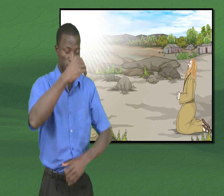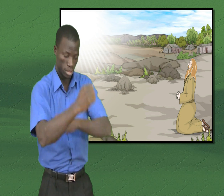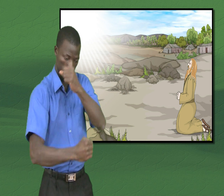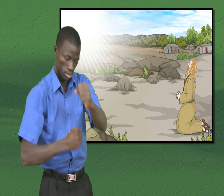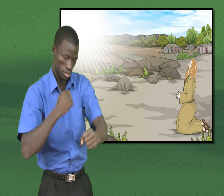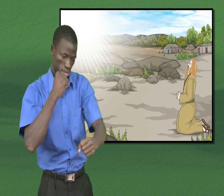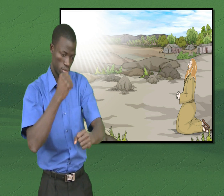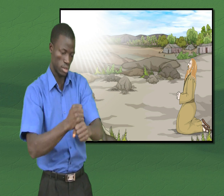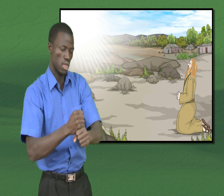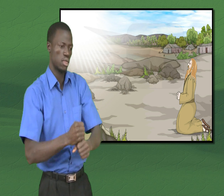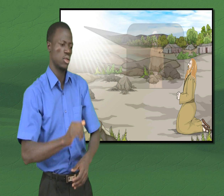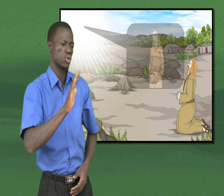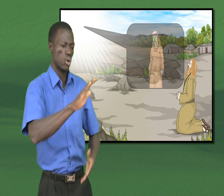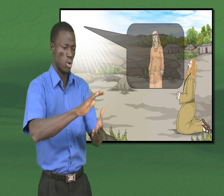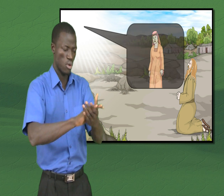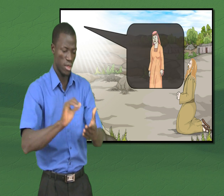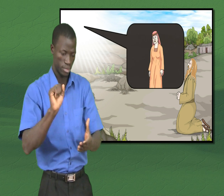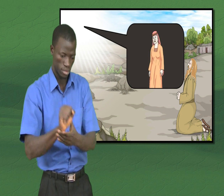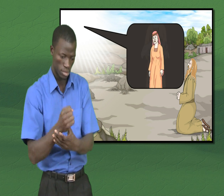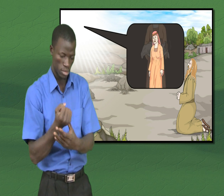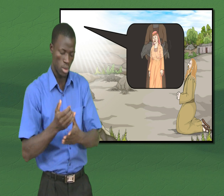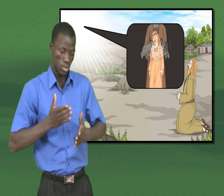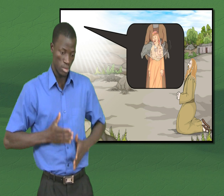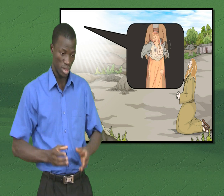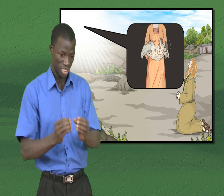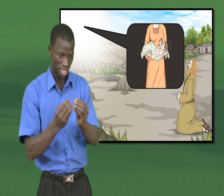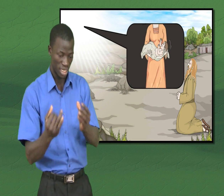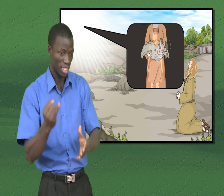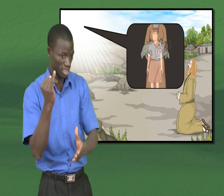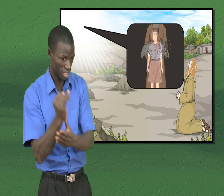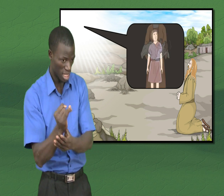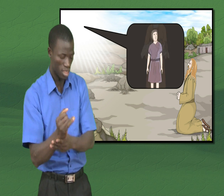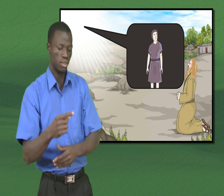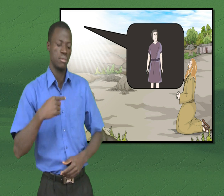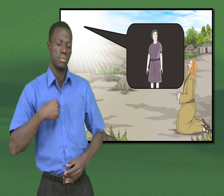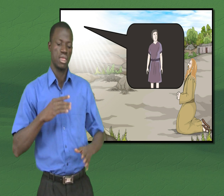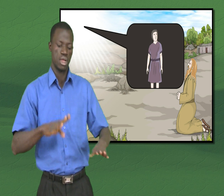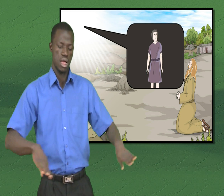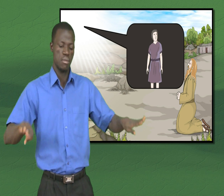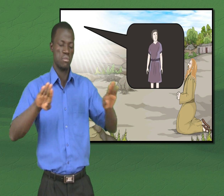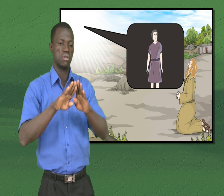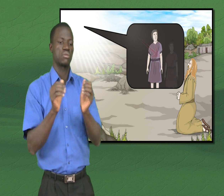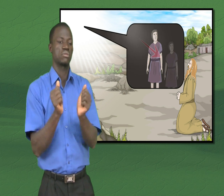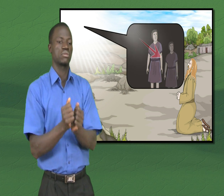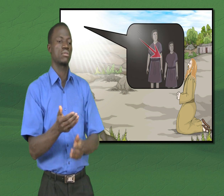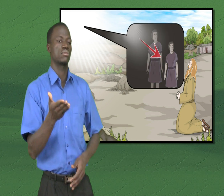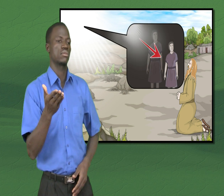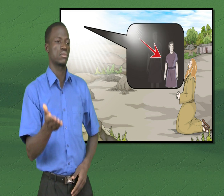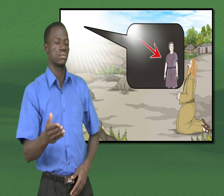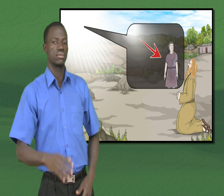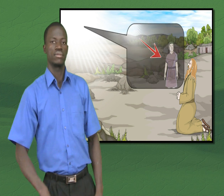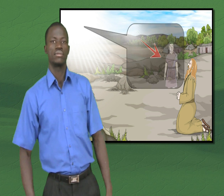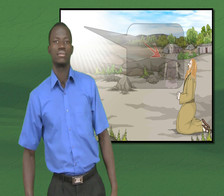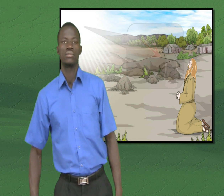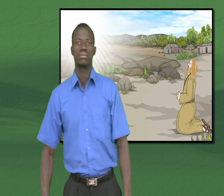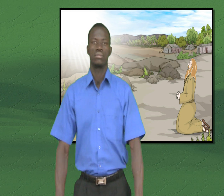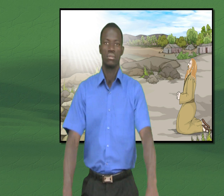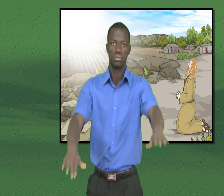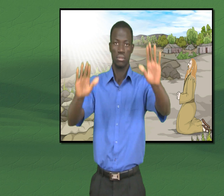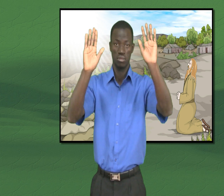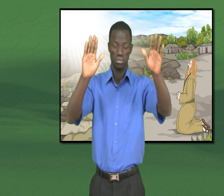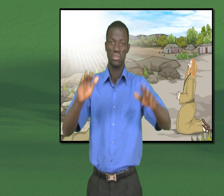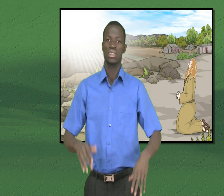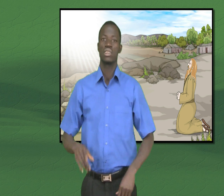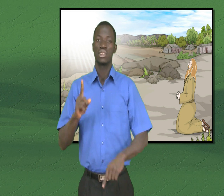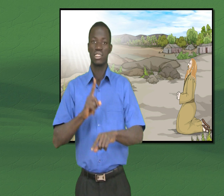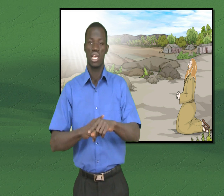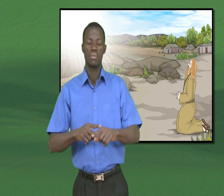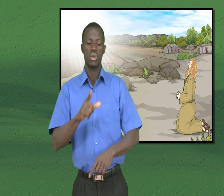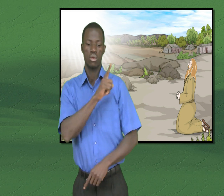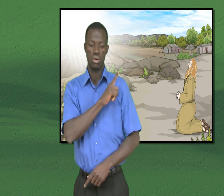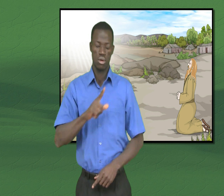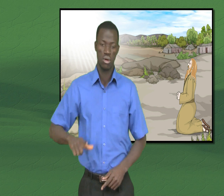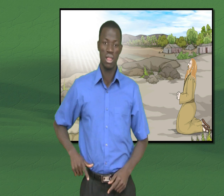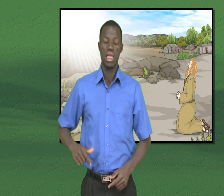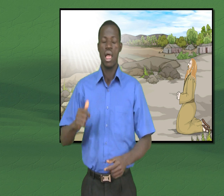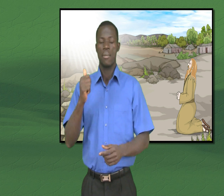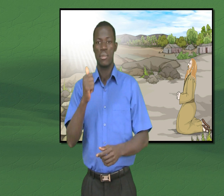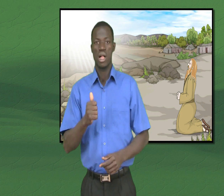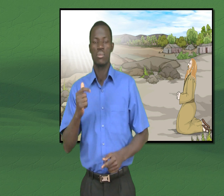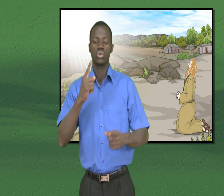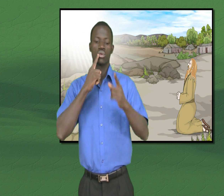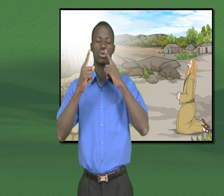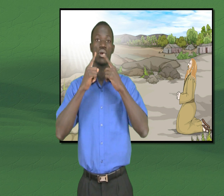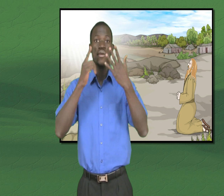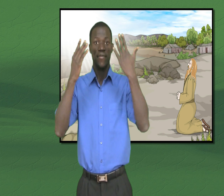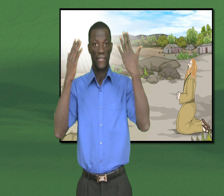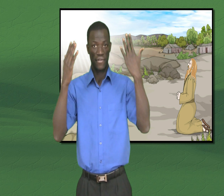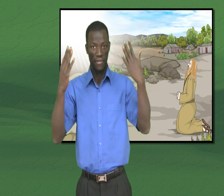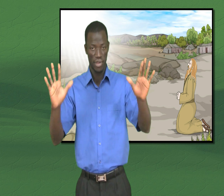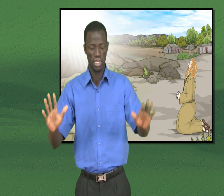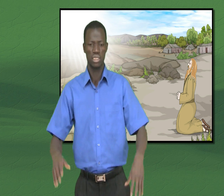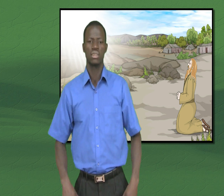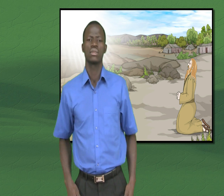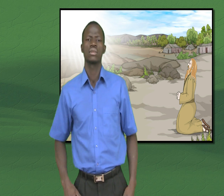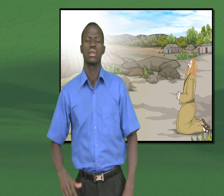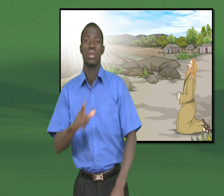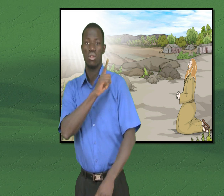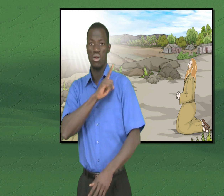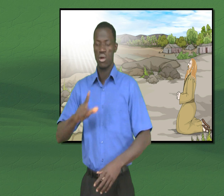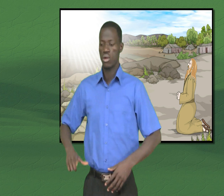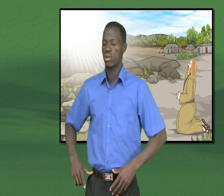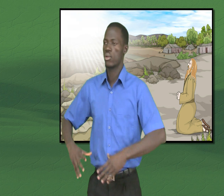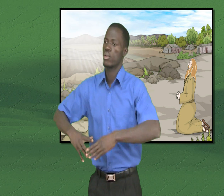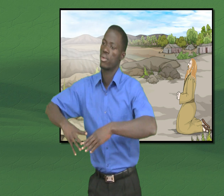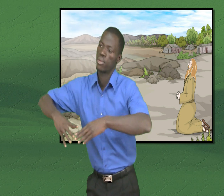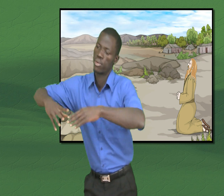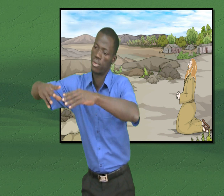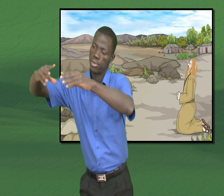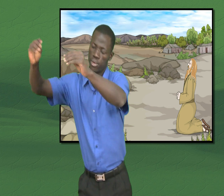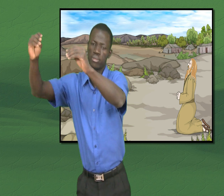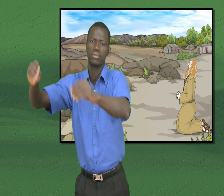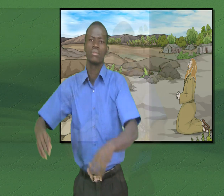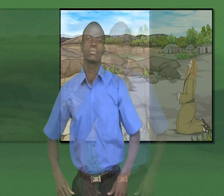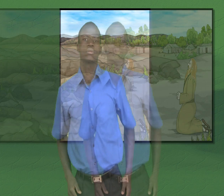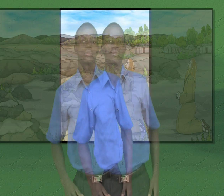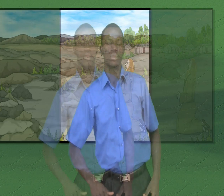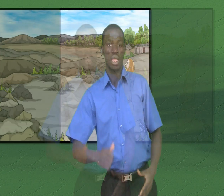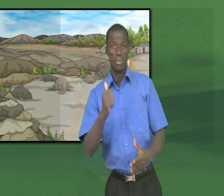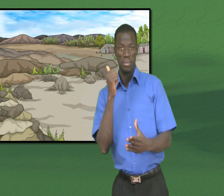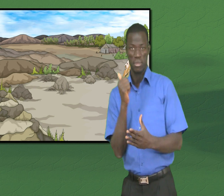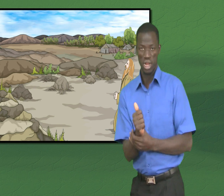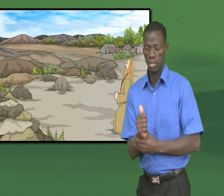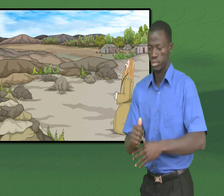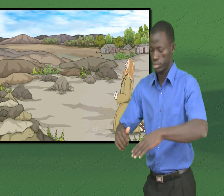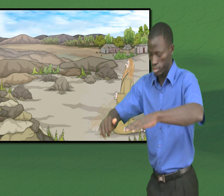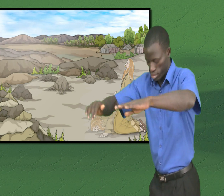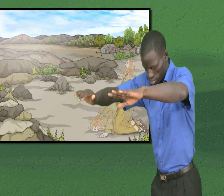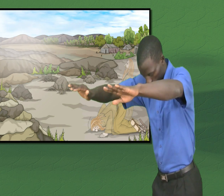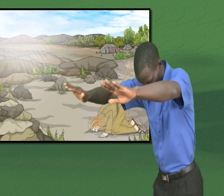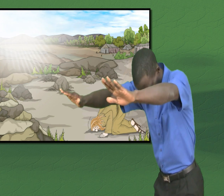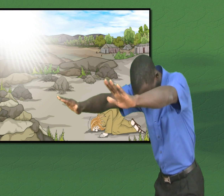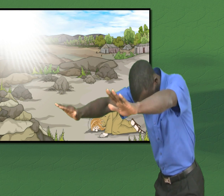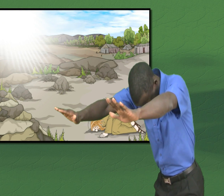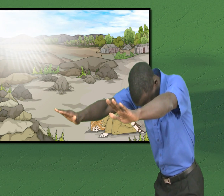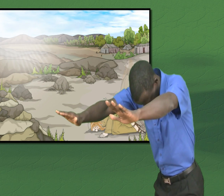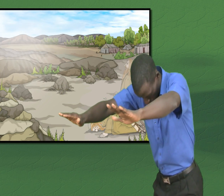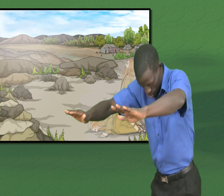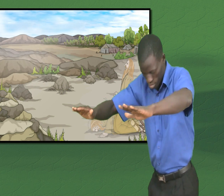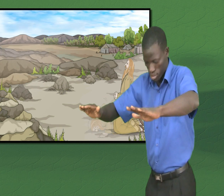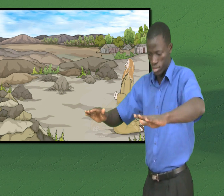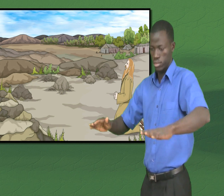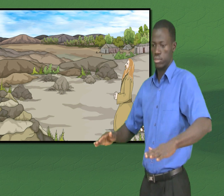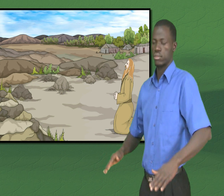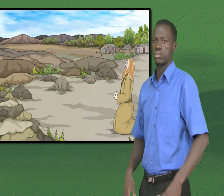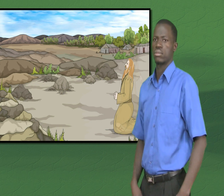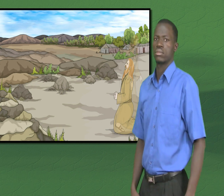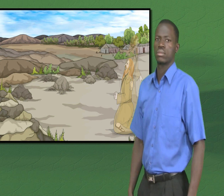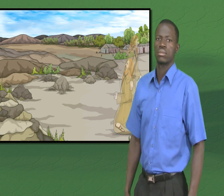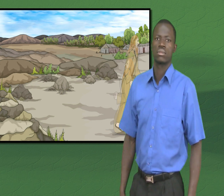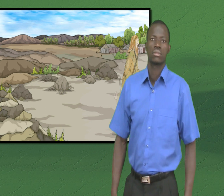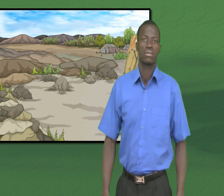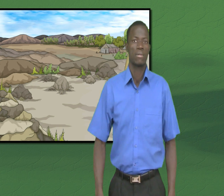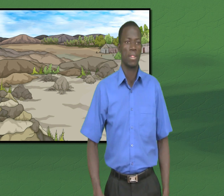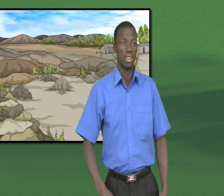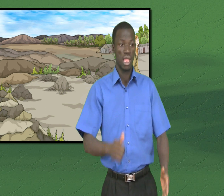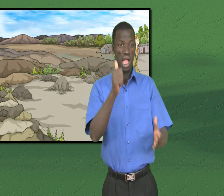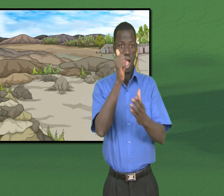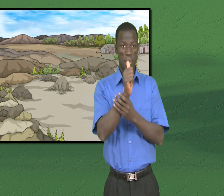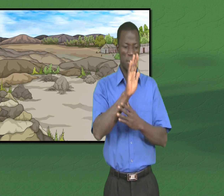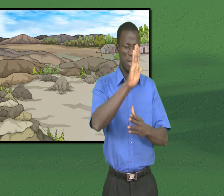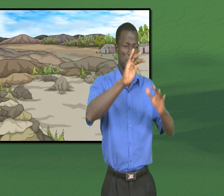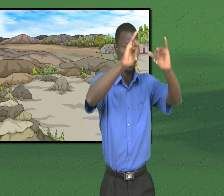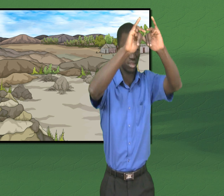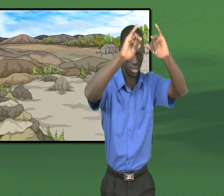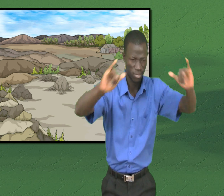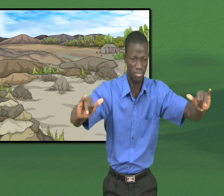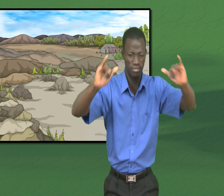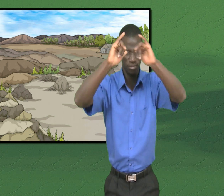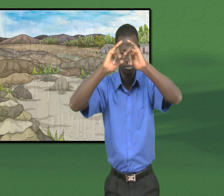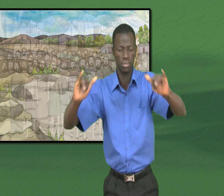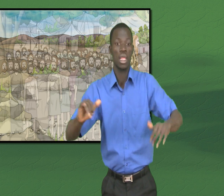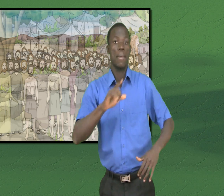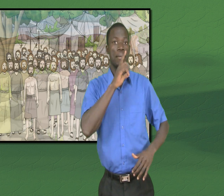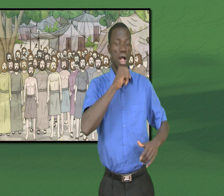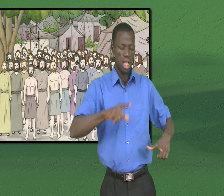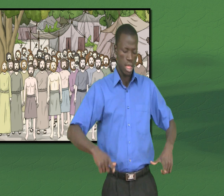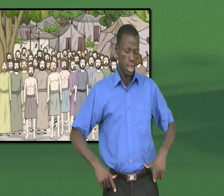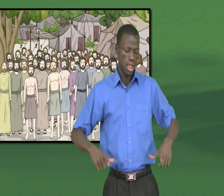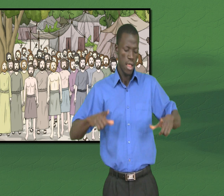But I will establish My covenant with Isaac, whom Sarah will bear to you at this time next year.” When He had finished speaking with Abraham, God went up from him.